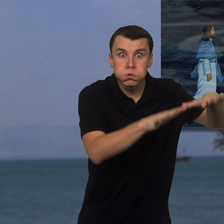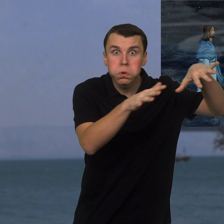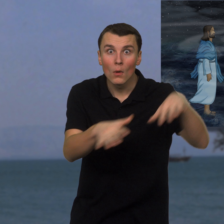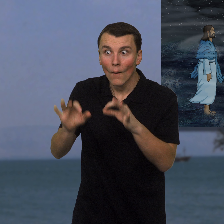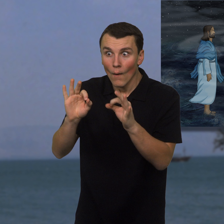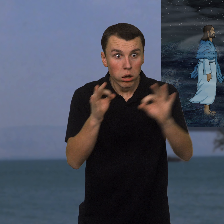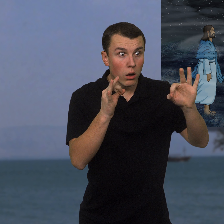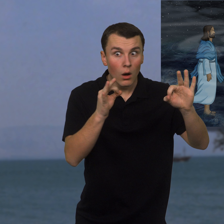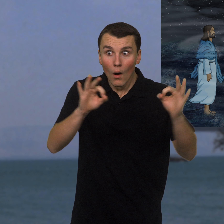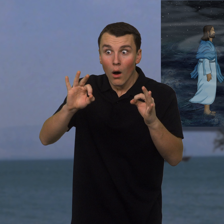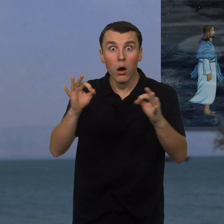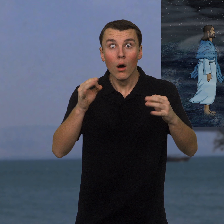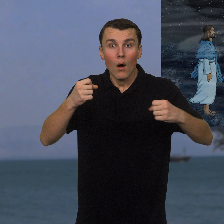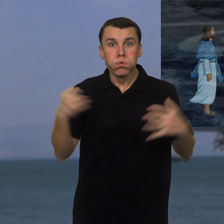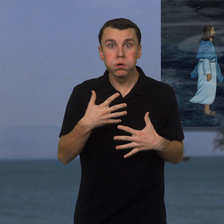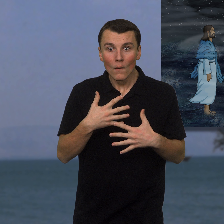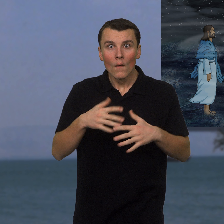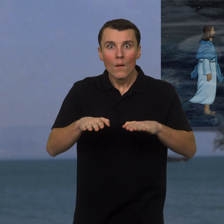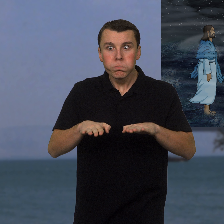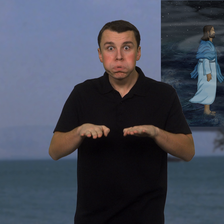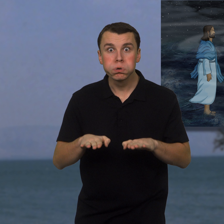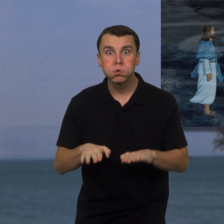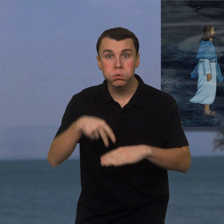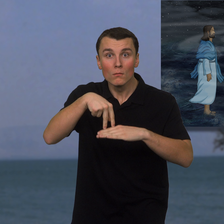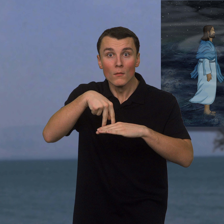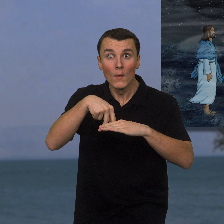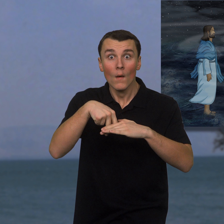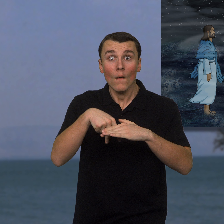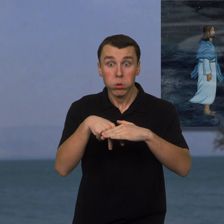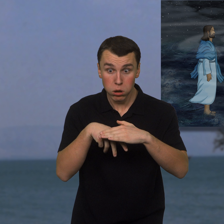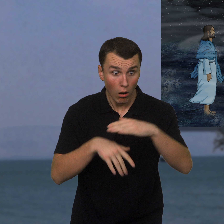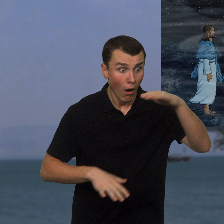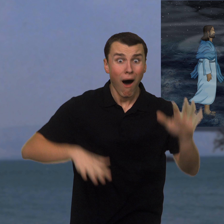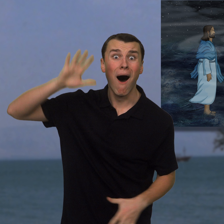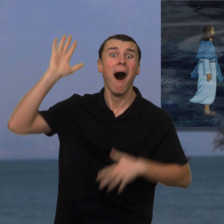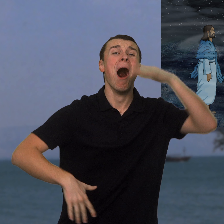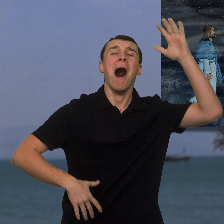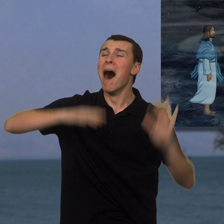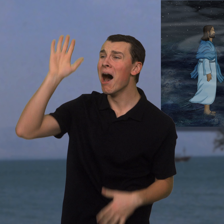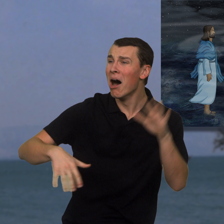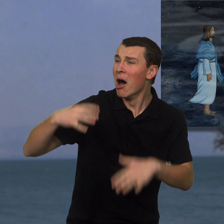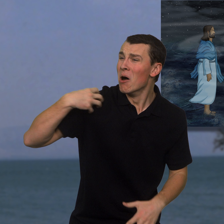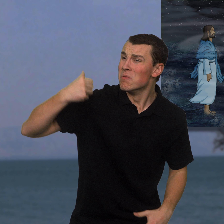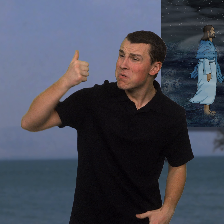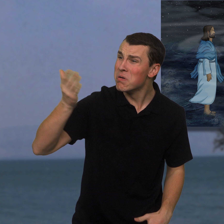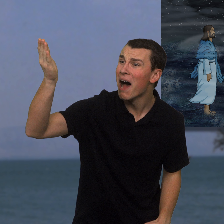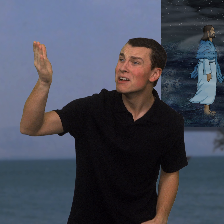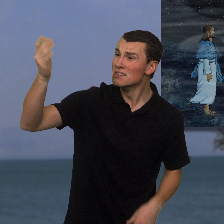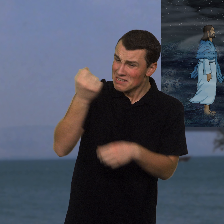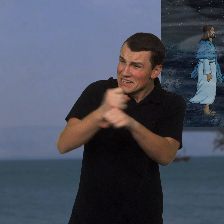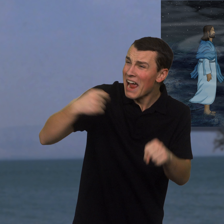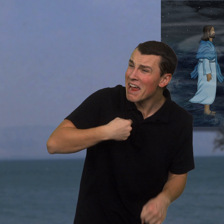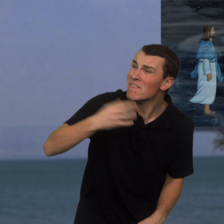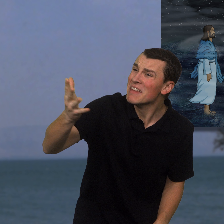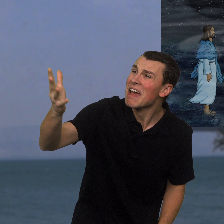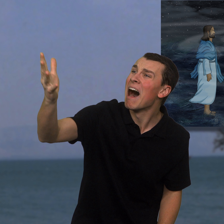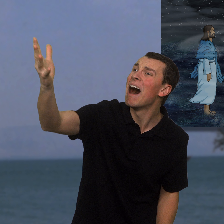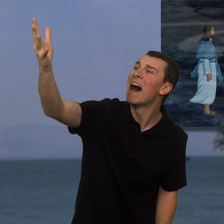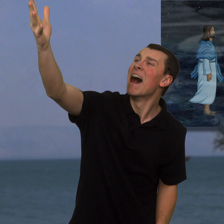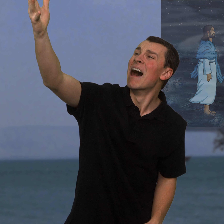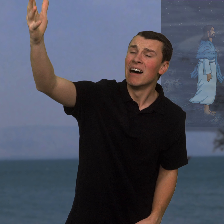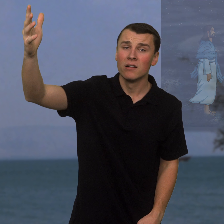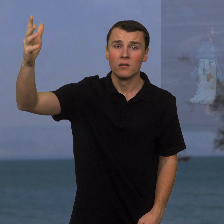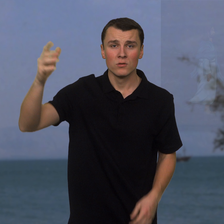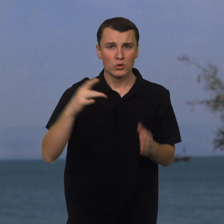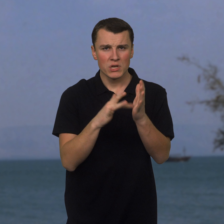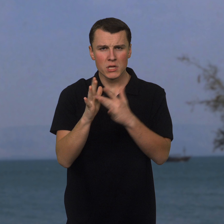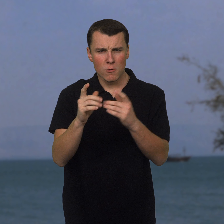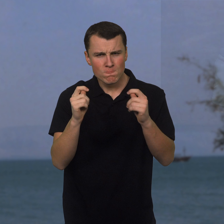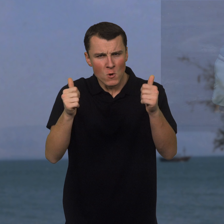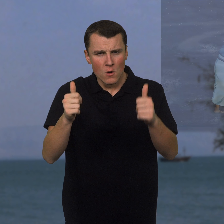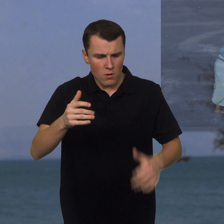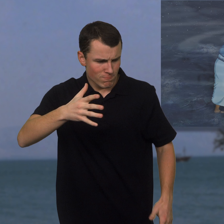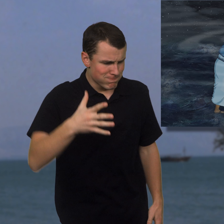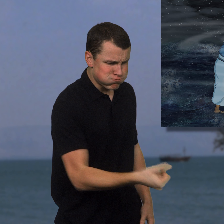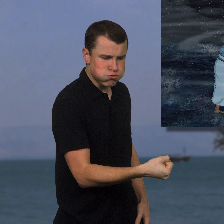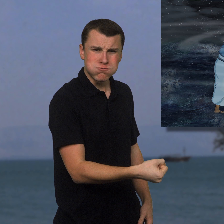But when he saw the strength of the wind, he was afraid, and beginning to sink, cried out, “Lord, save me!”